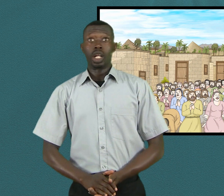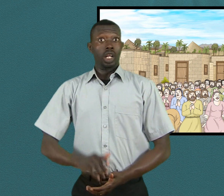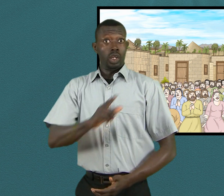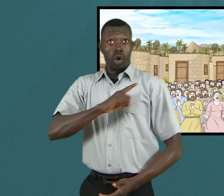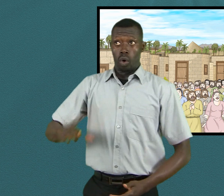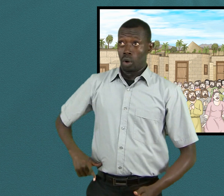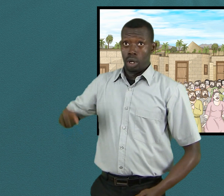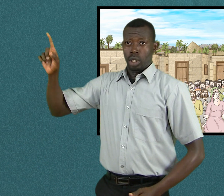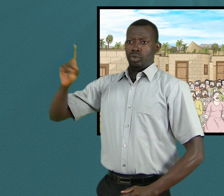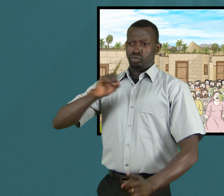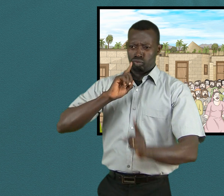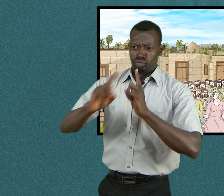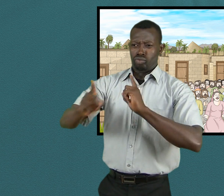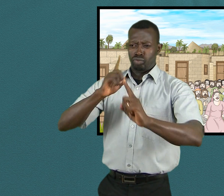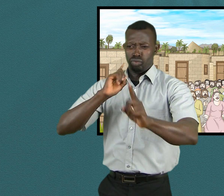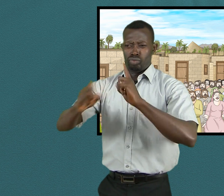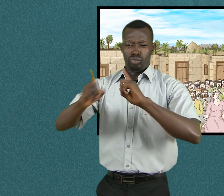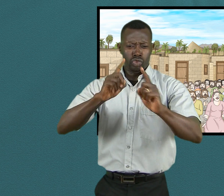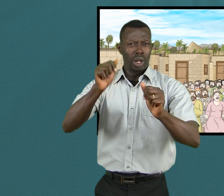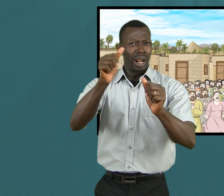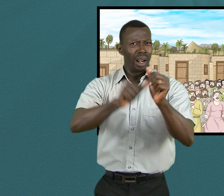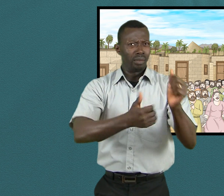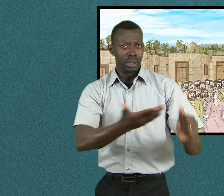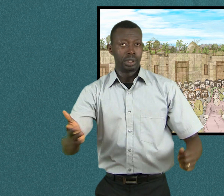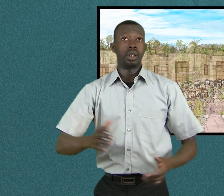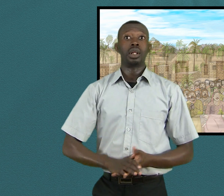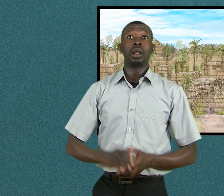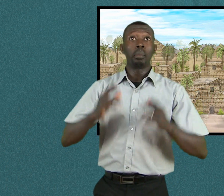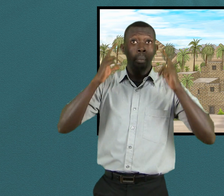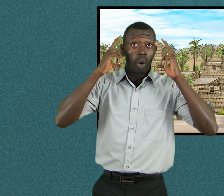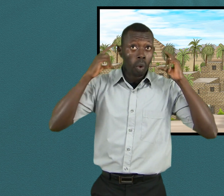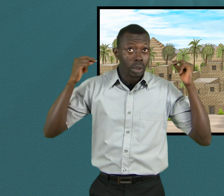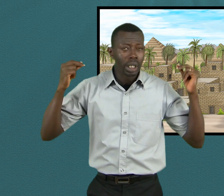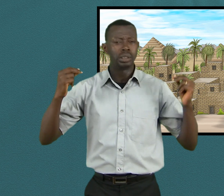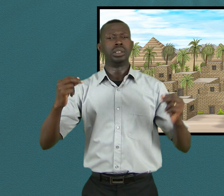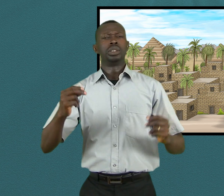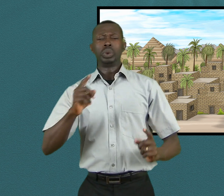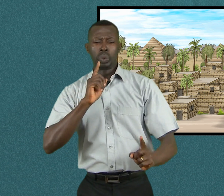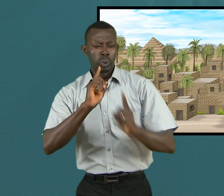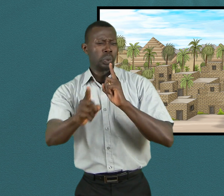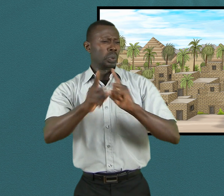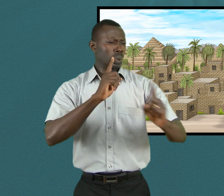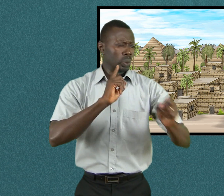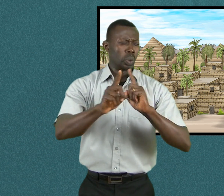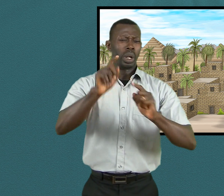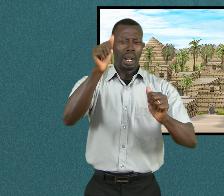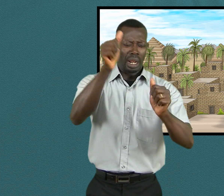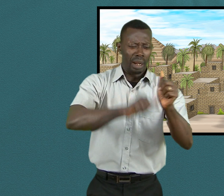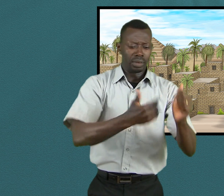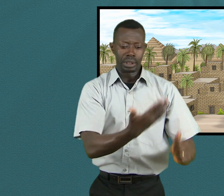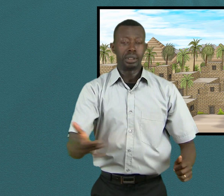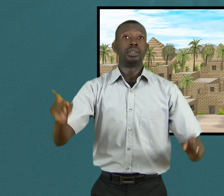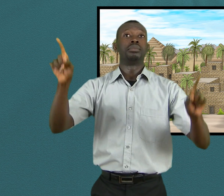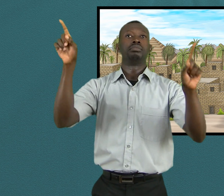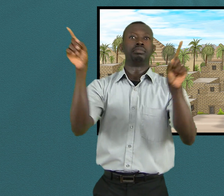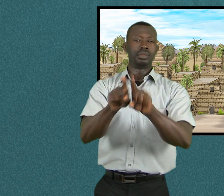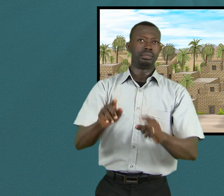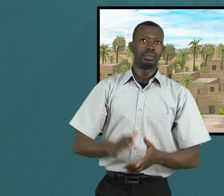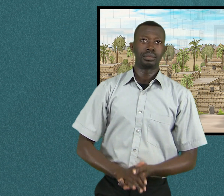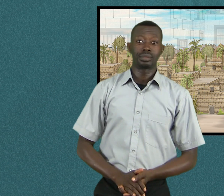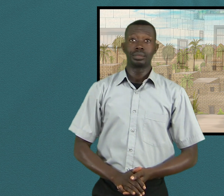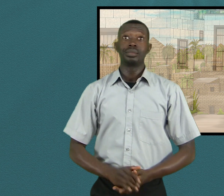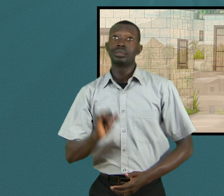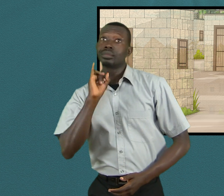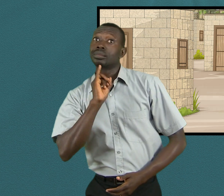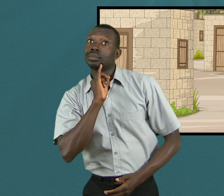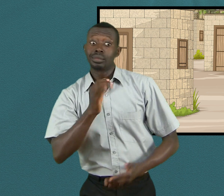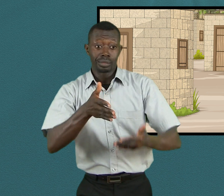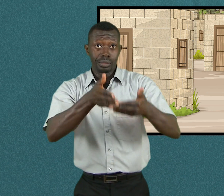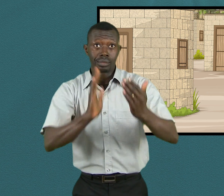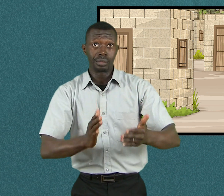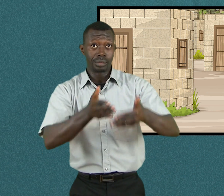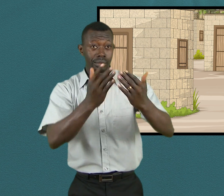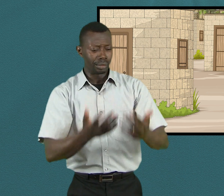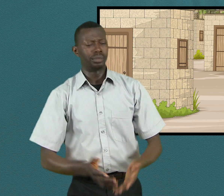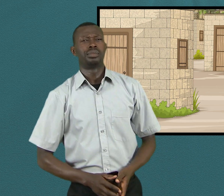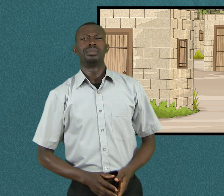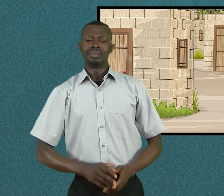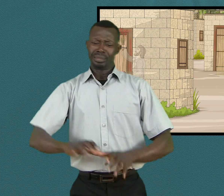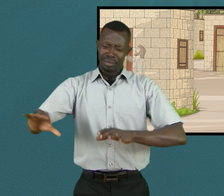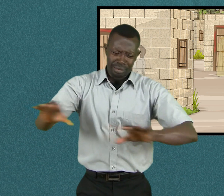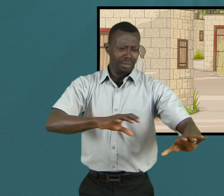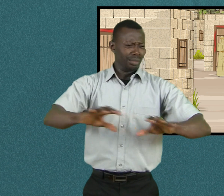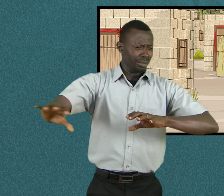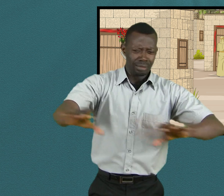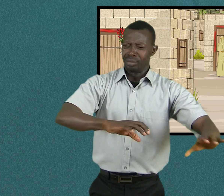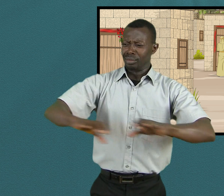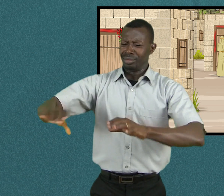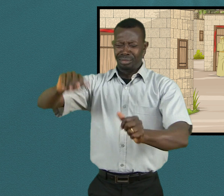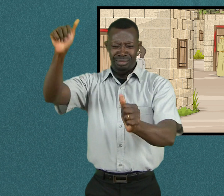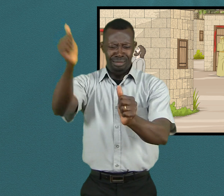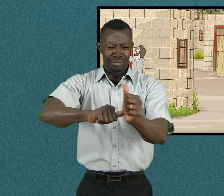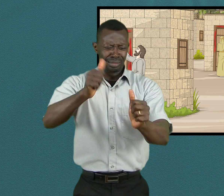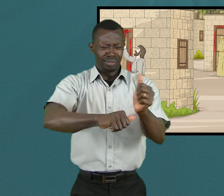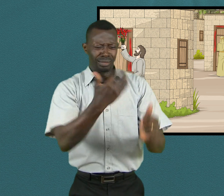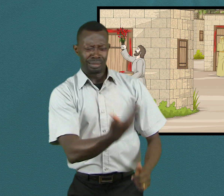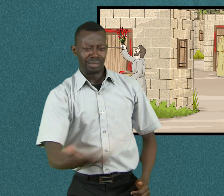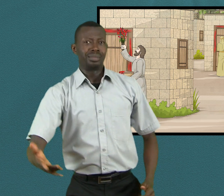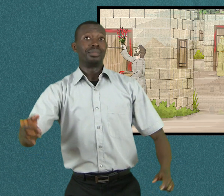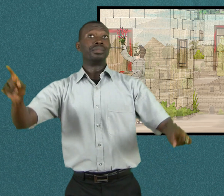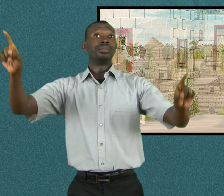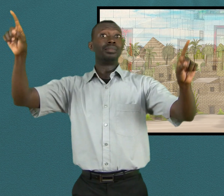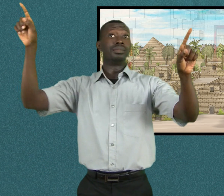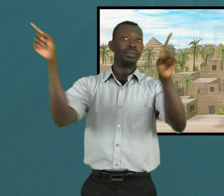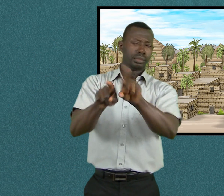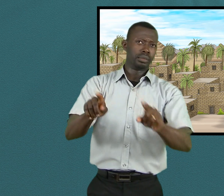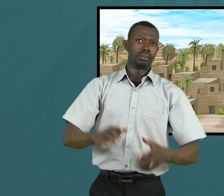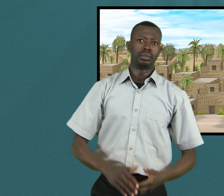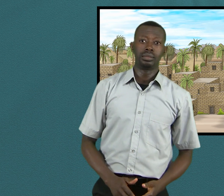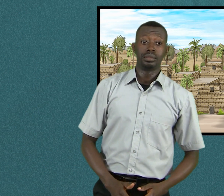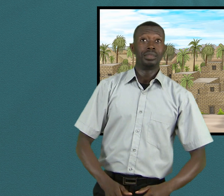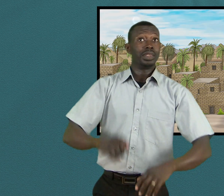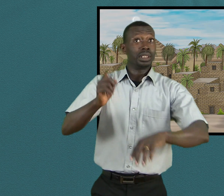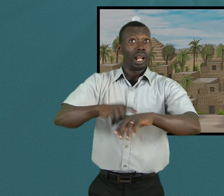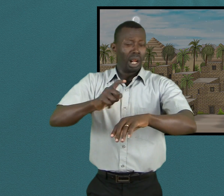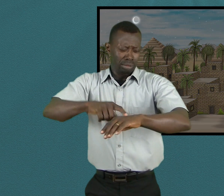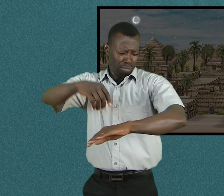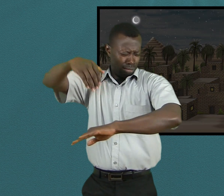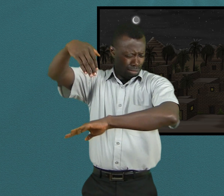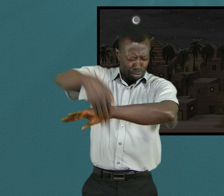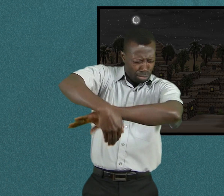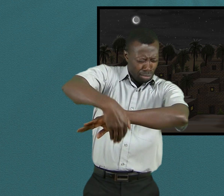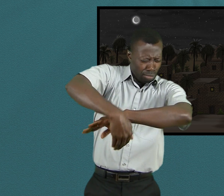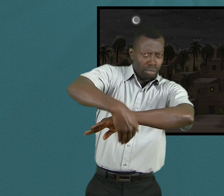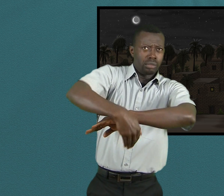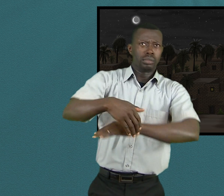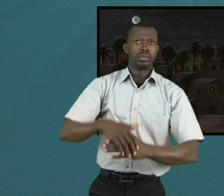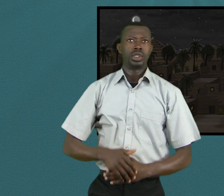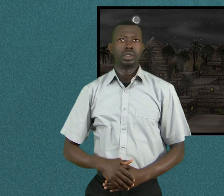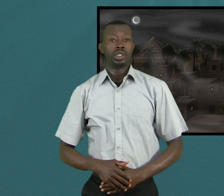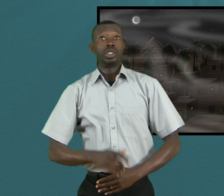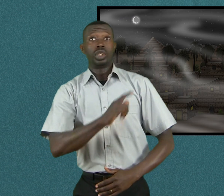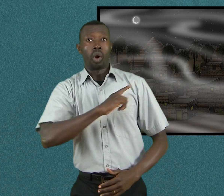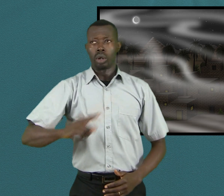And the Israelites went and did just what the LORD had commanded Moses and Aaron.